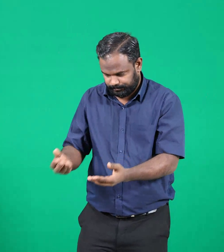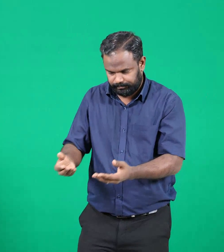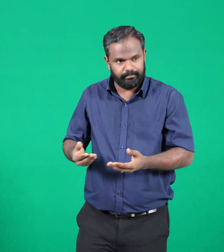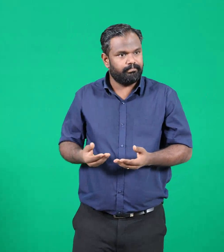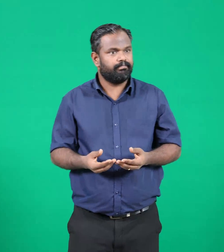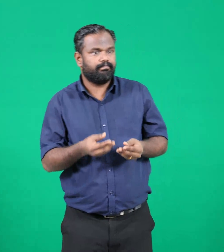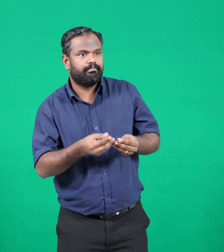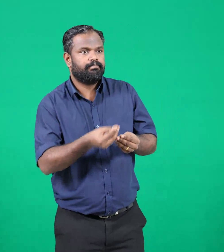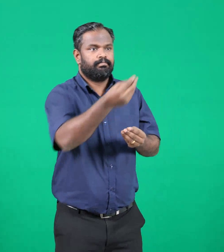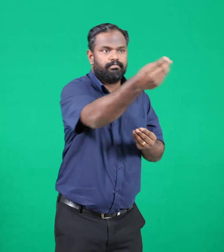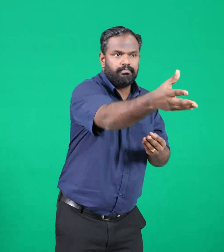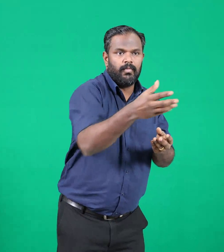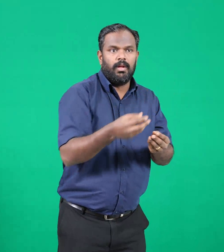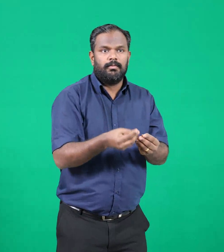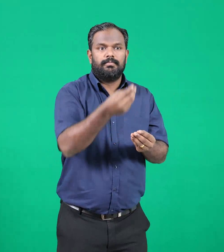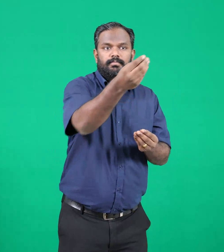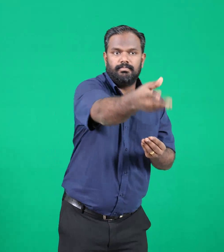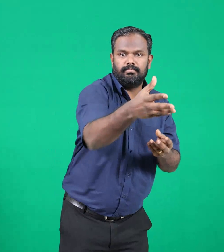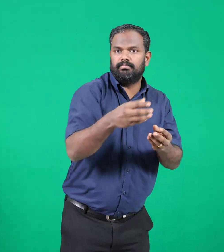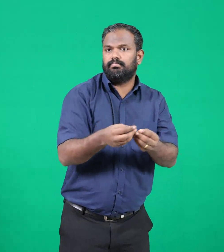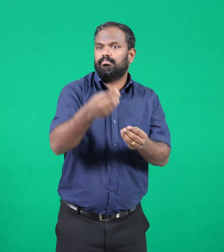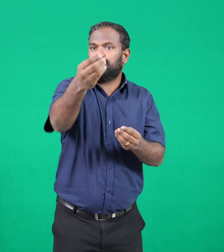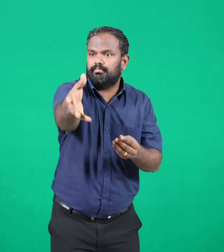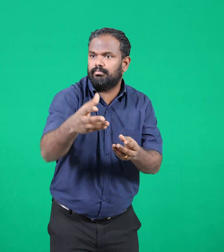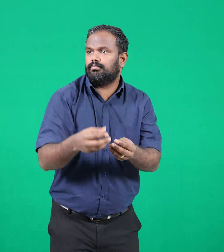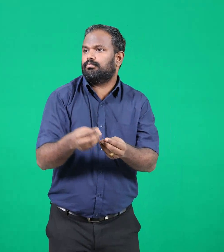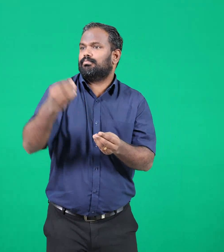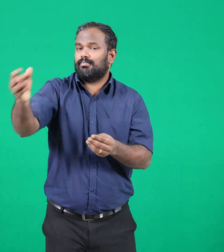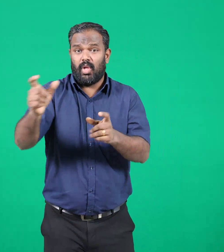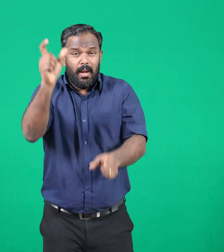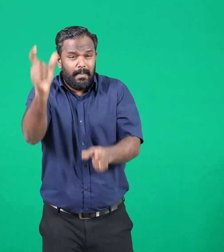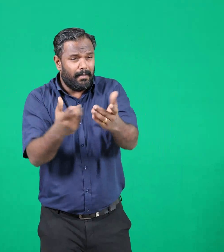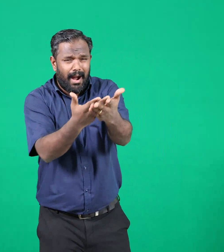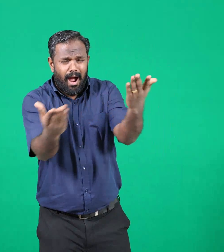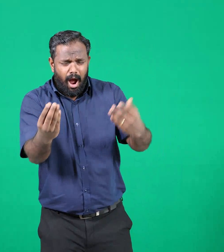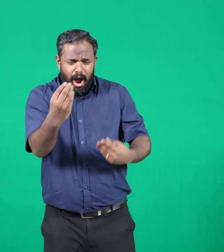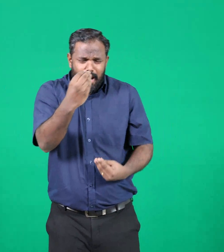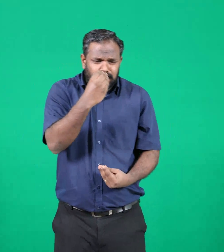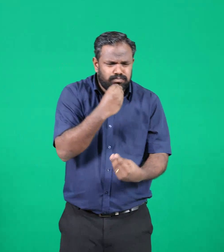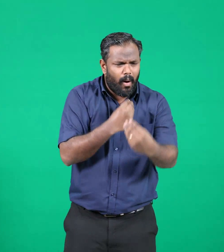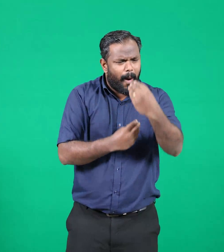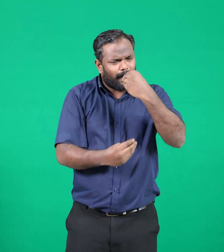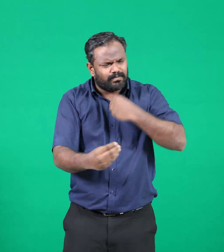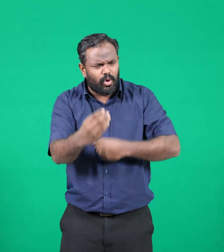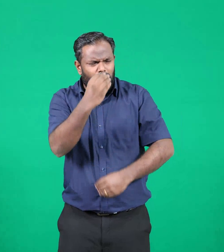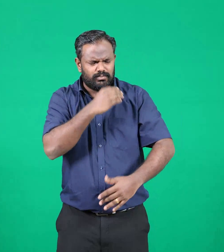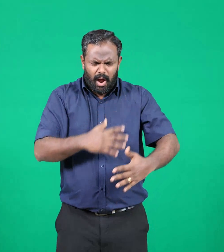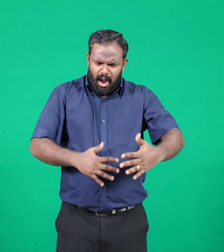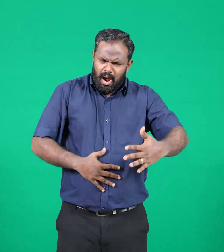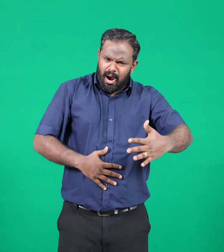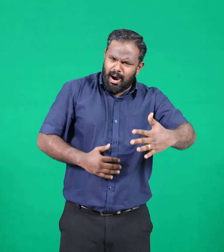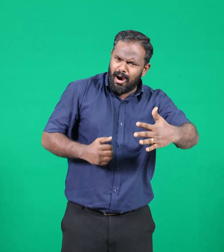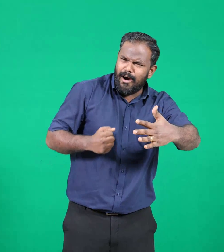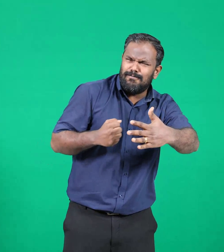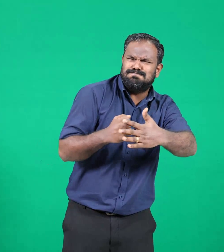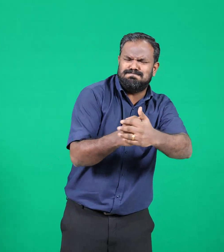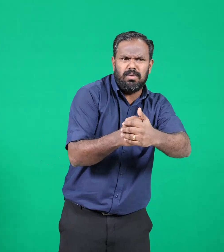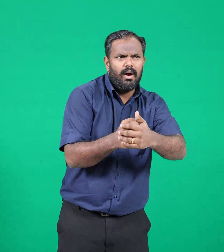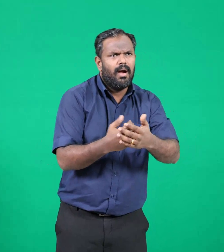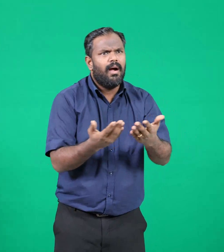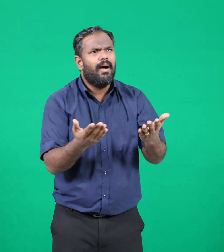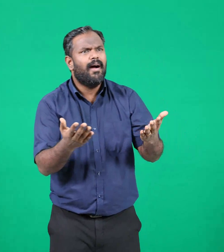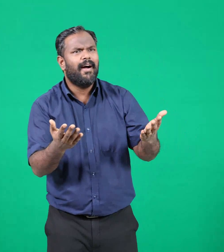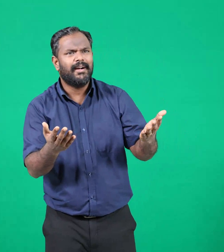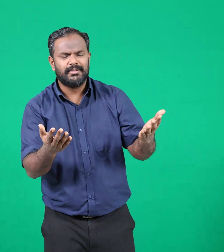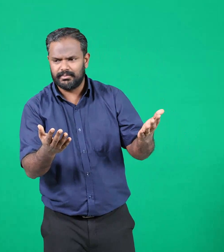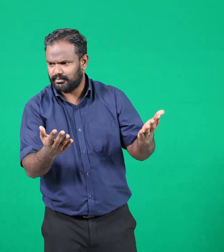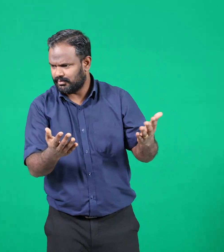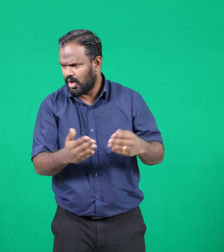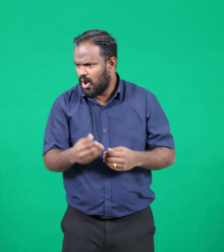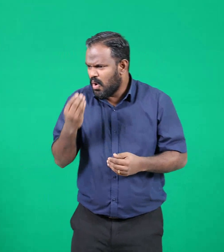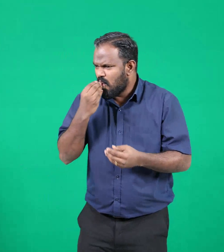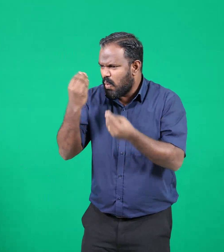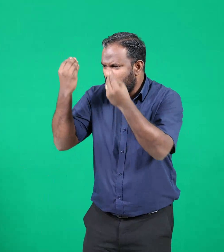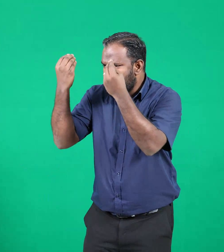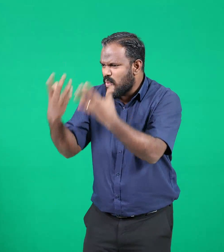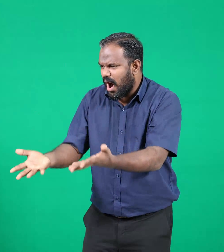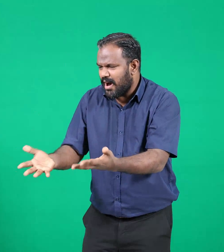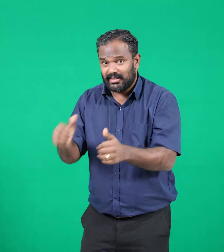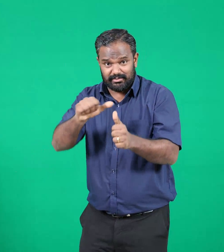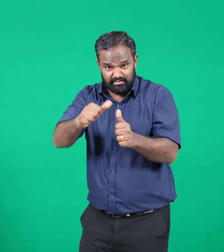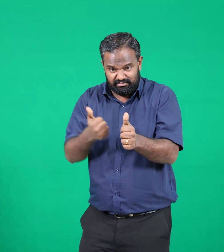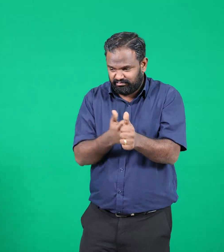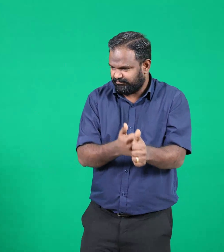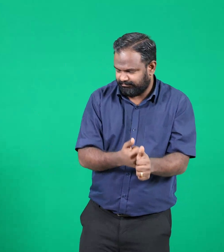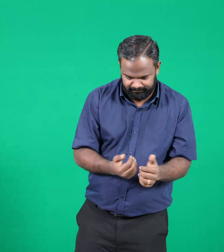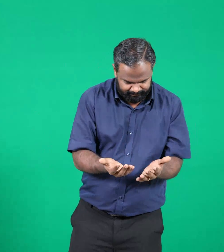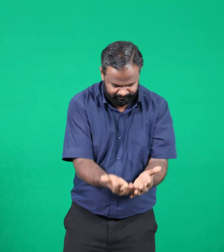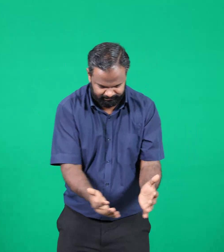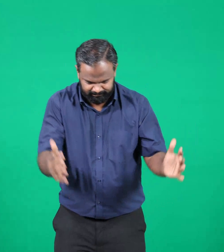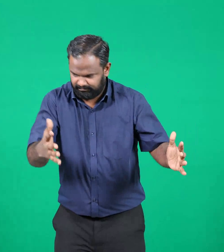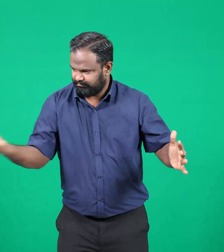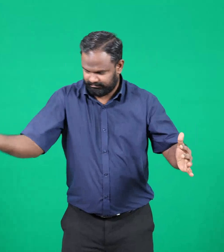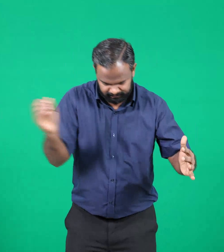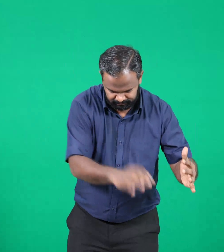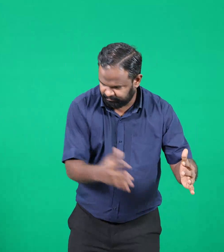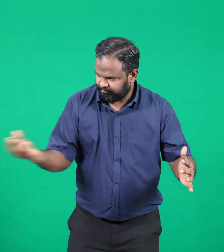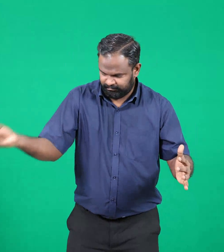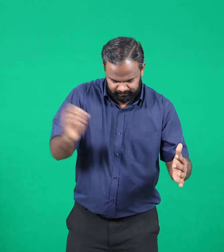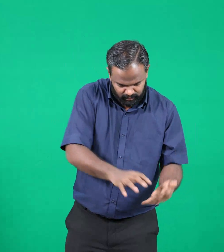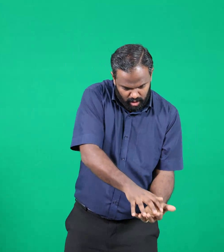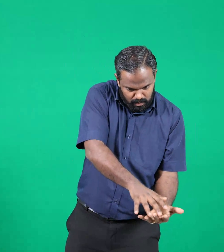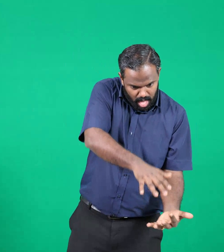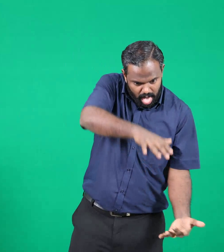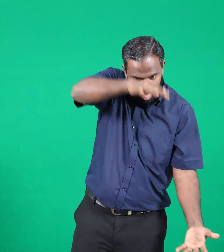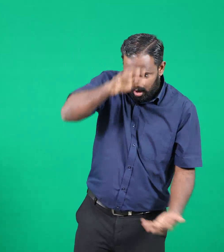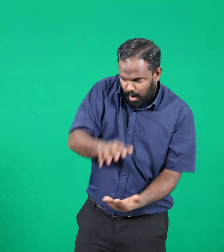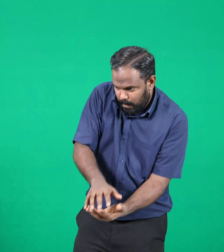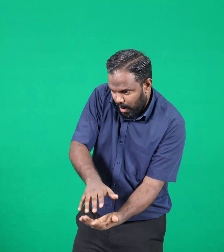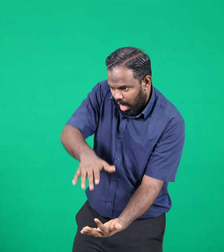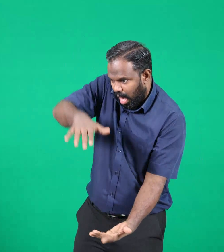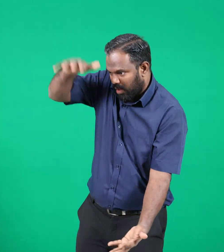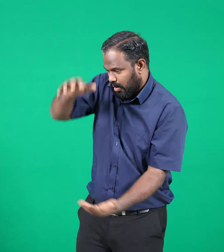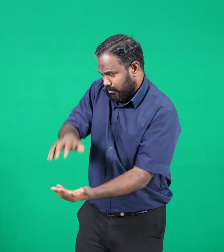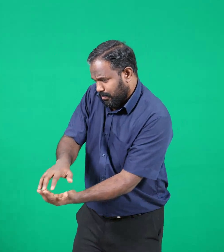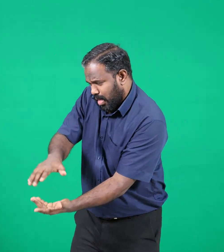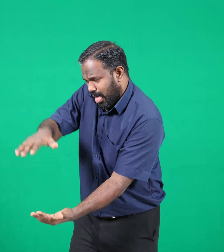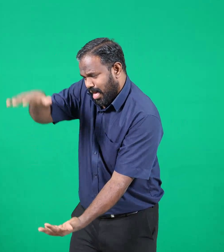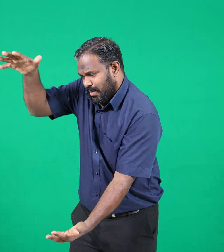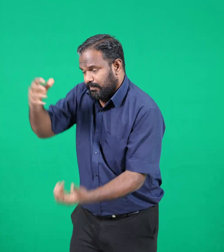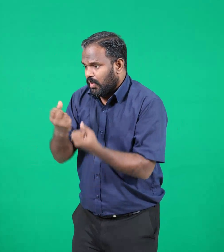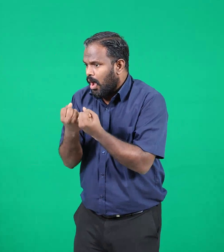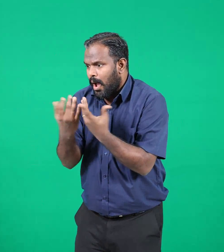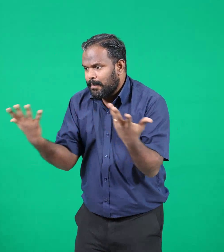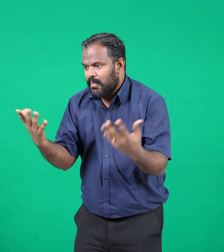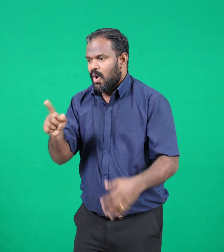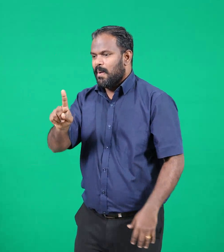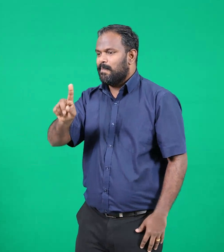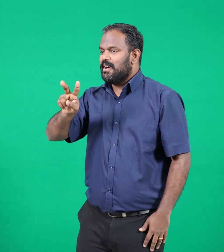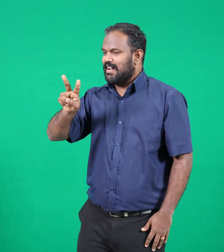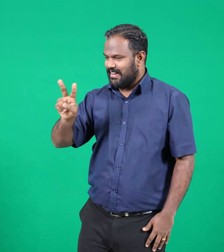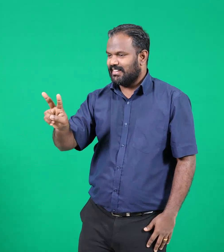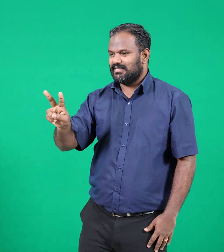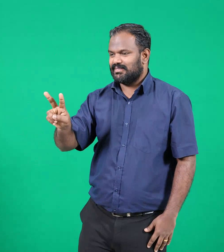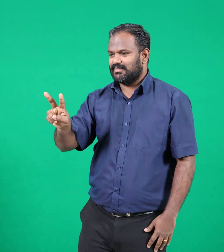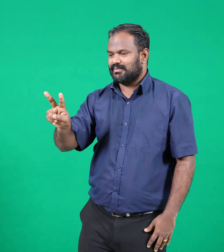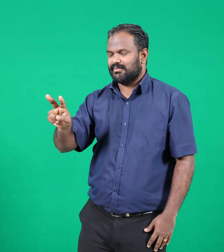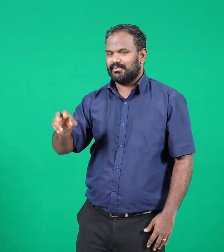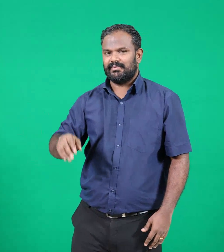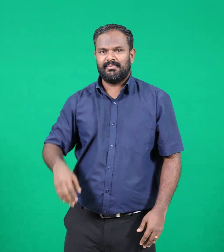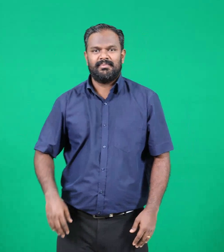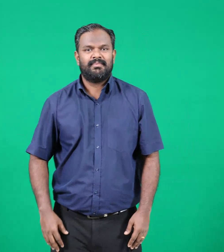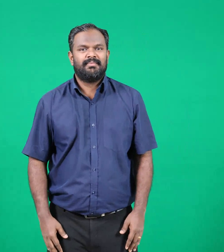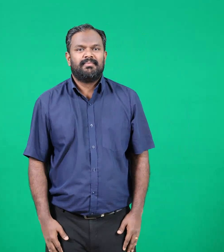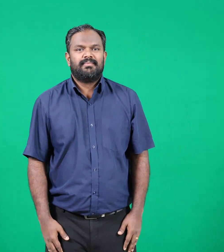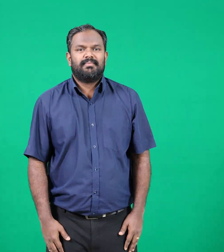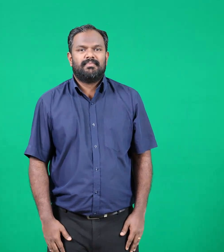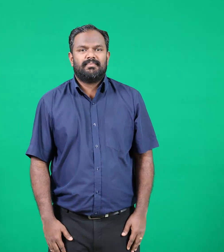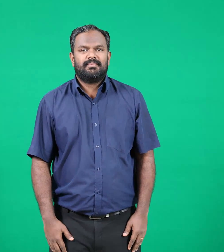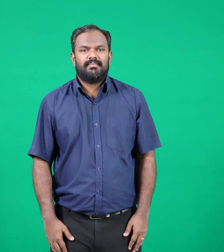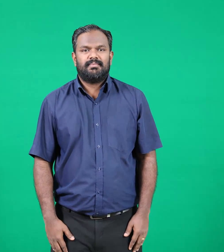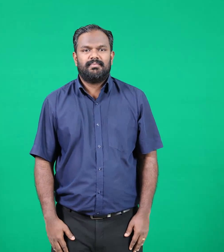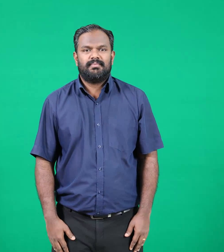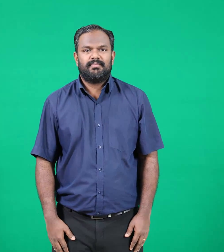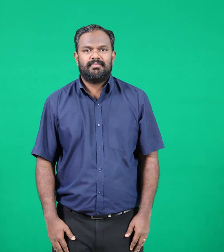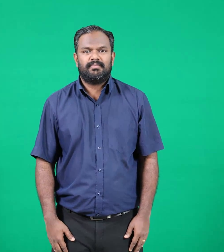They all ate and were satisfied, and the disciples picked up twelve basketfuls of broken pieces that were left over.